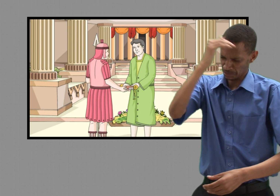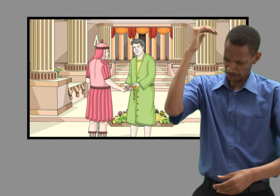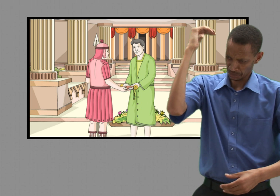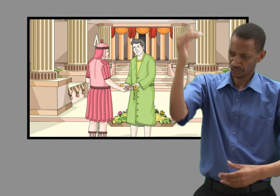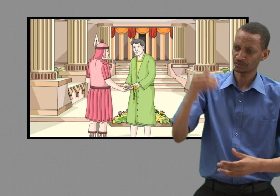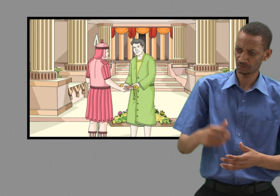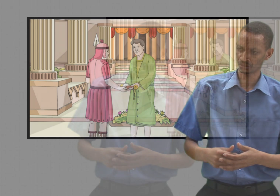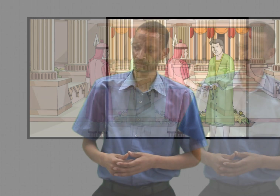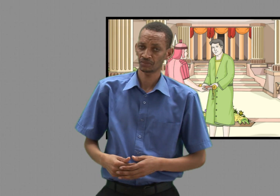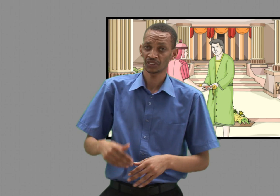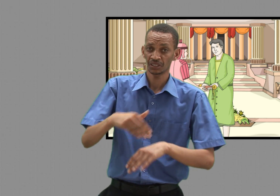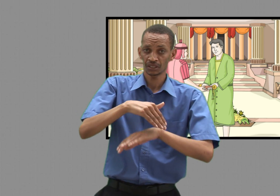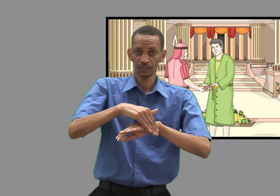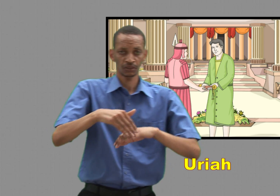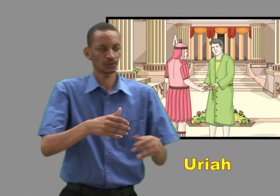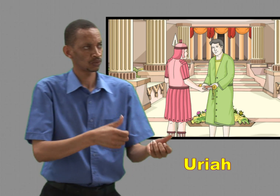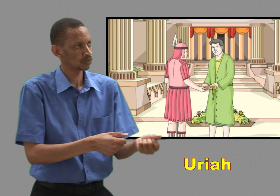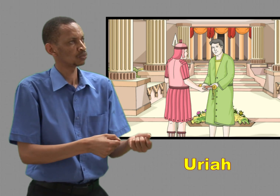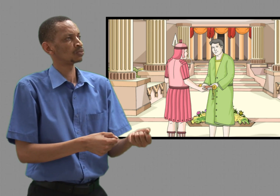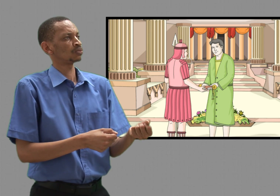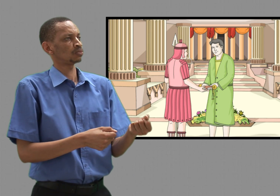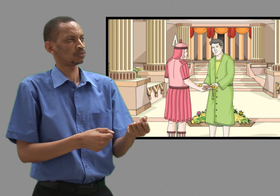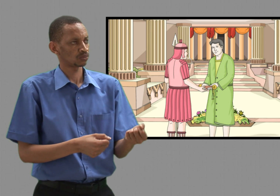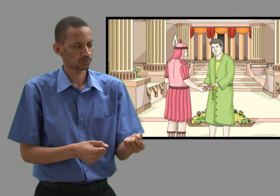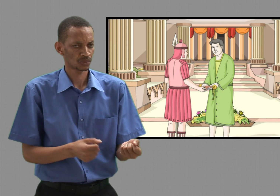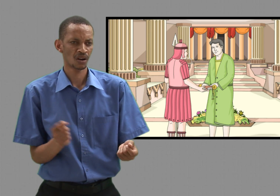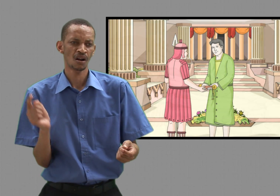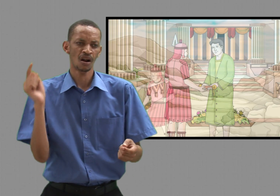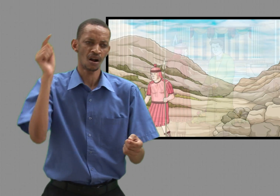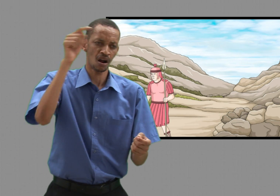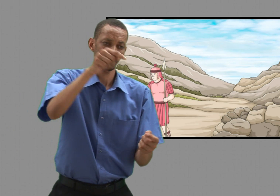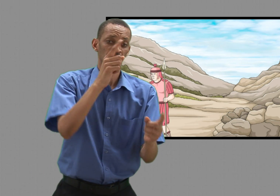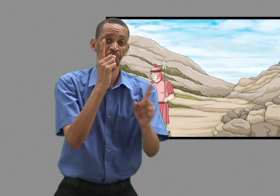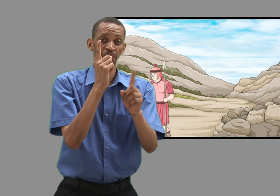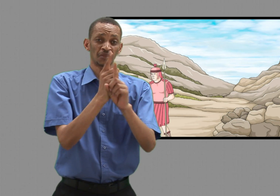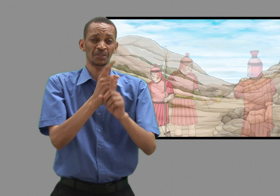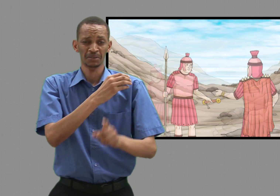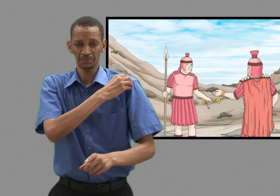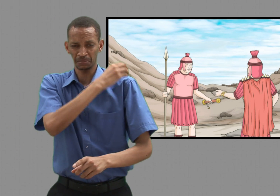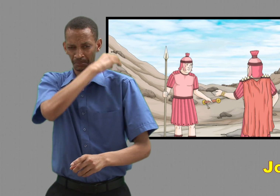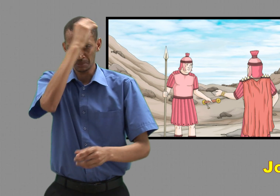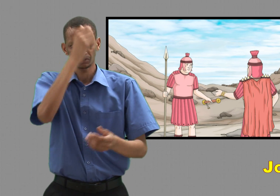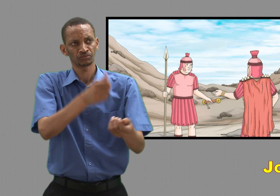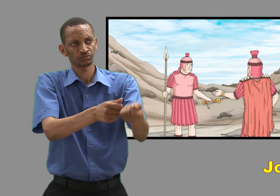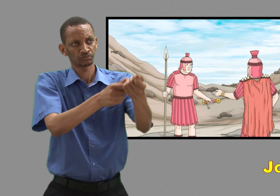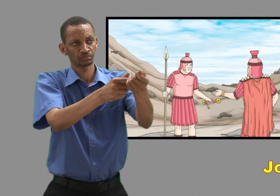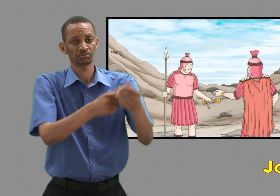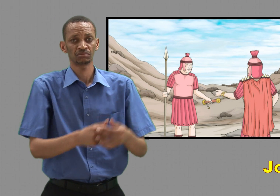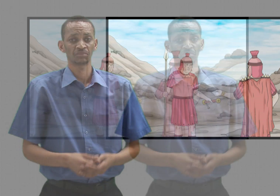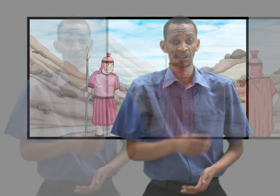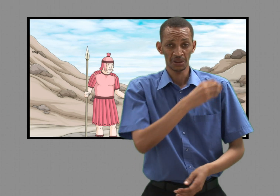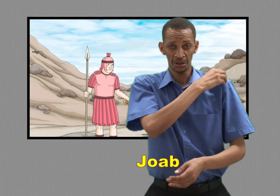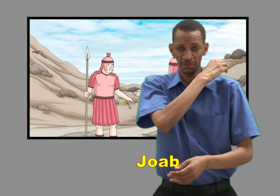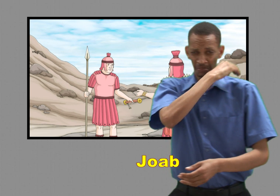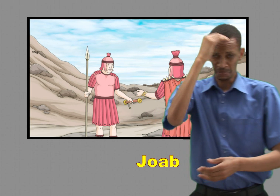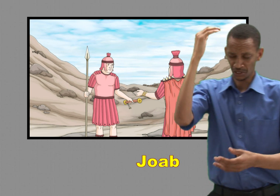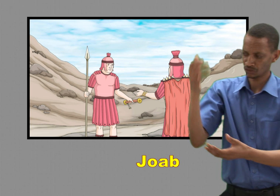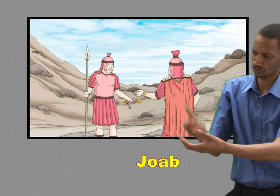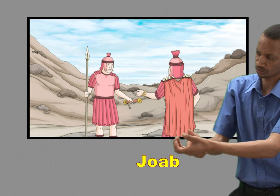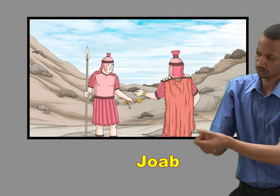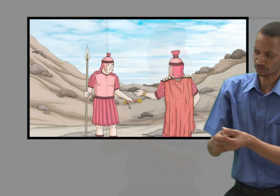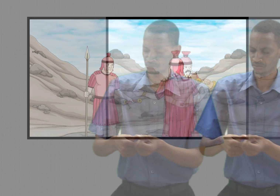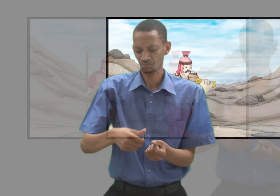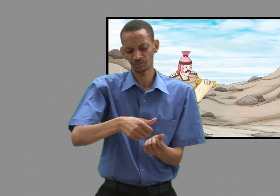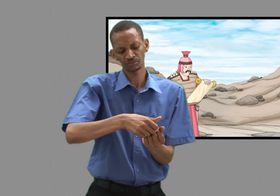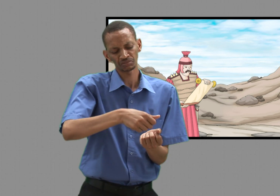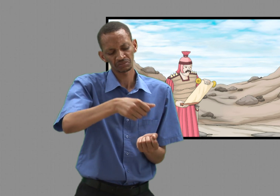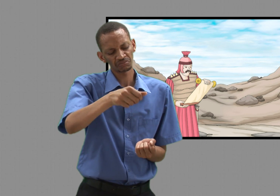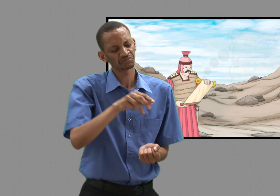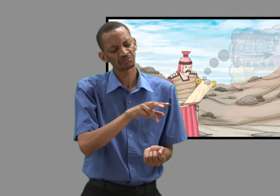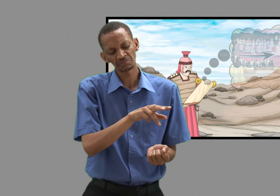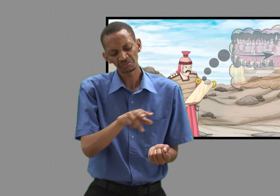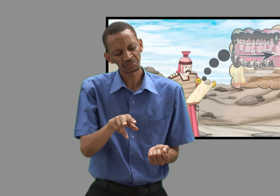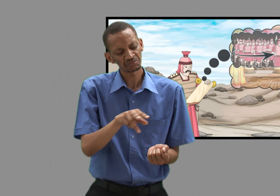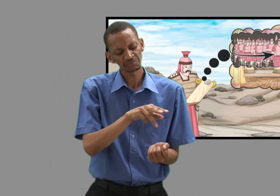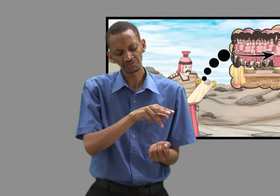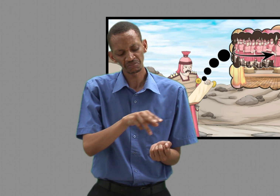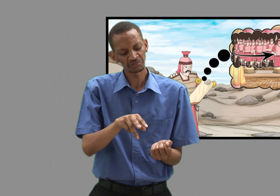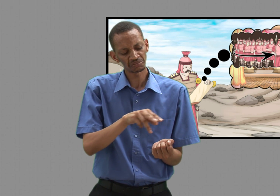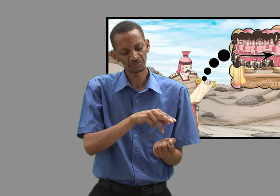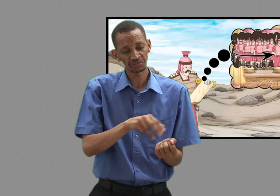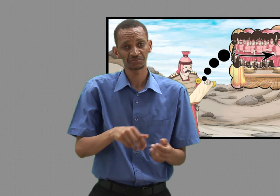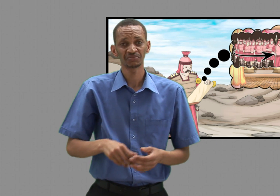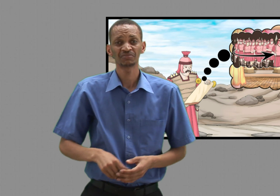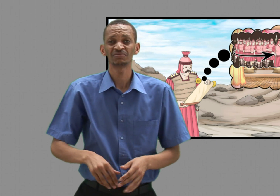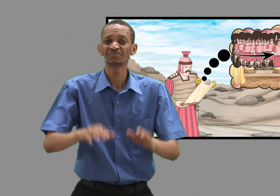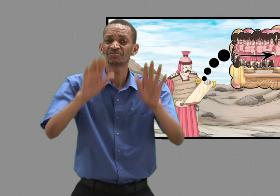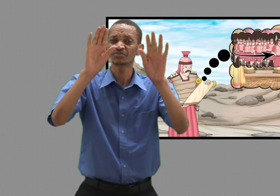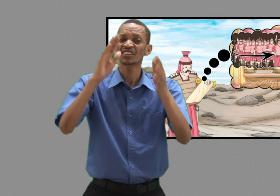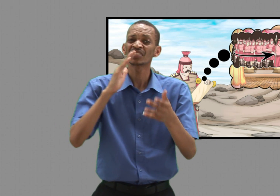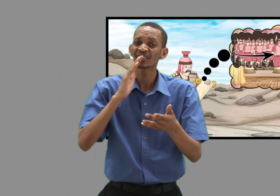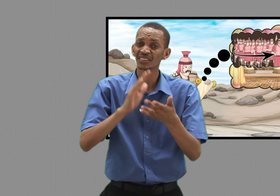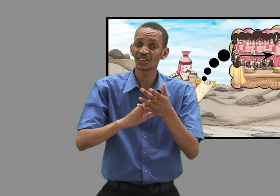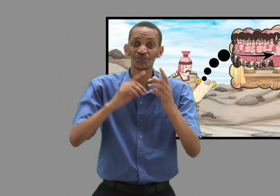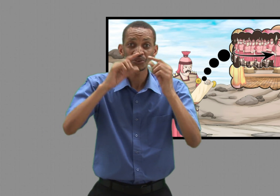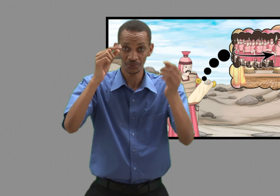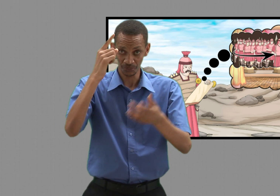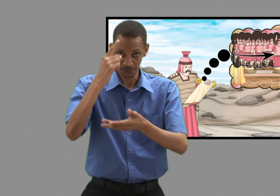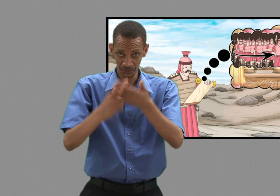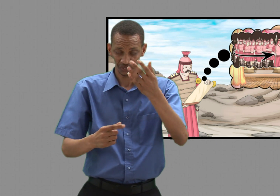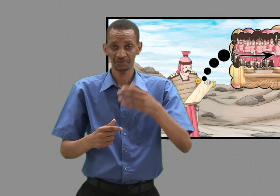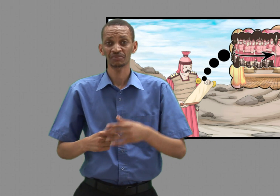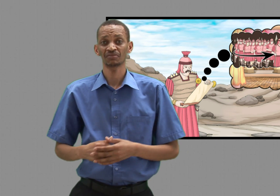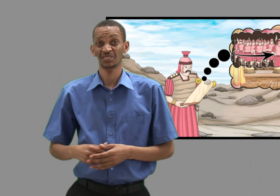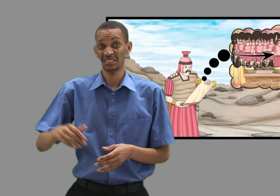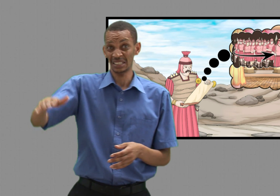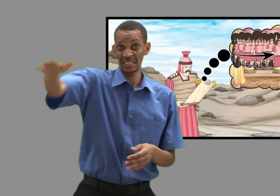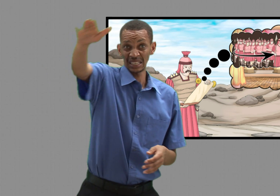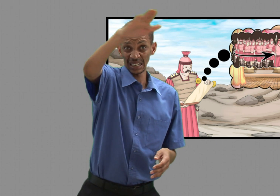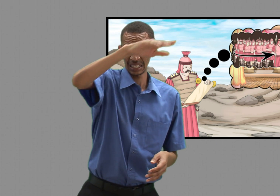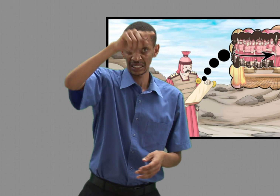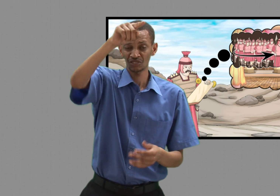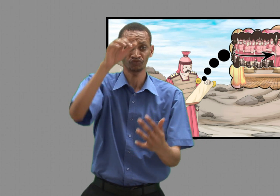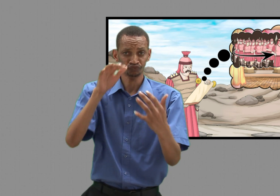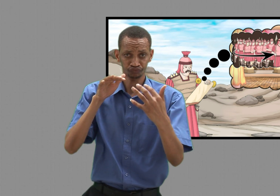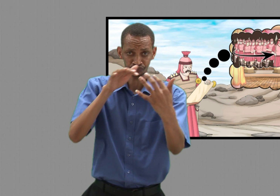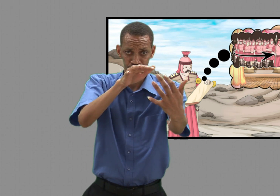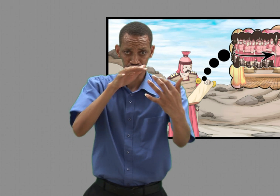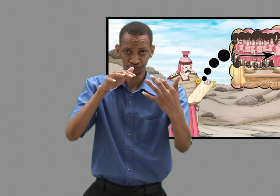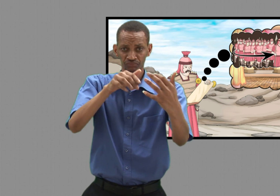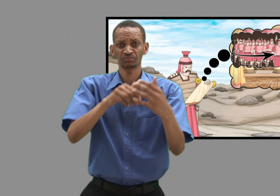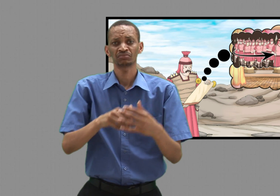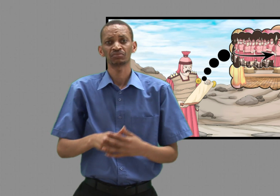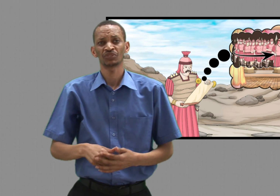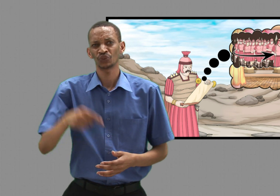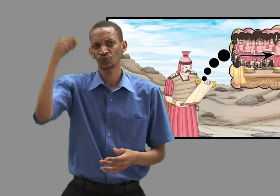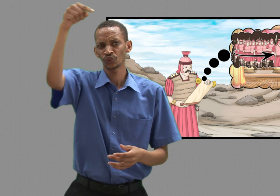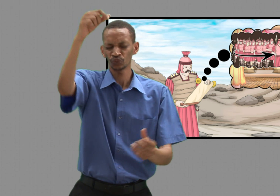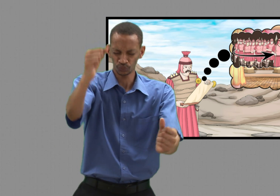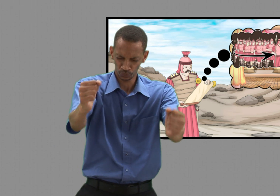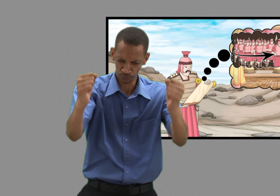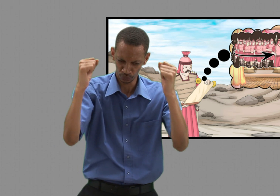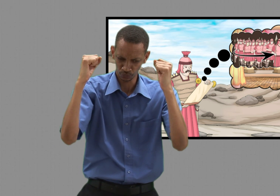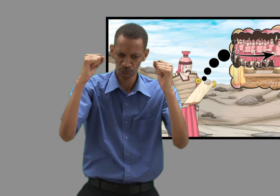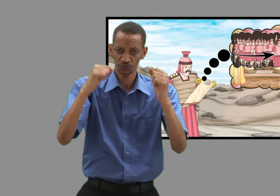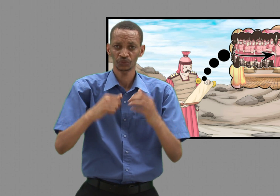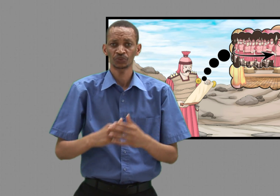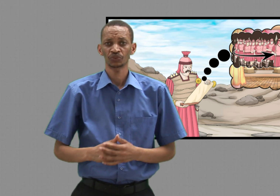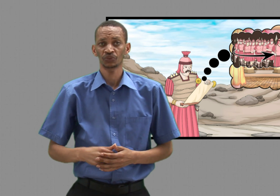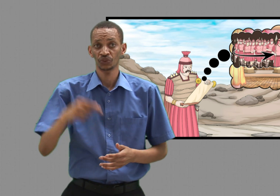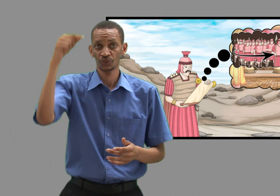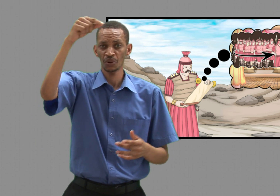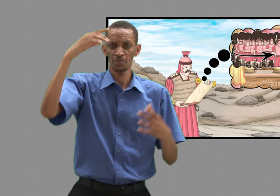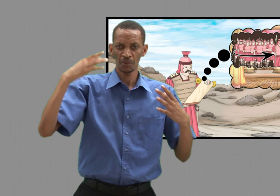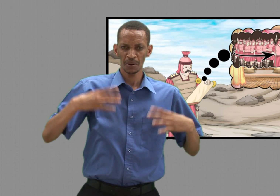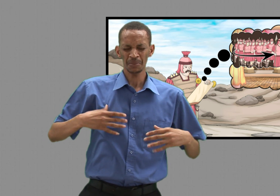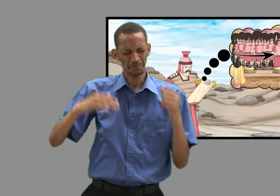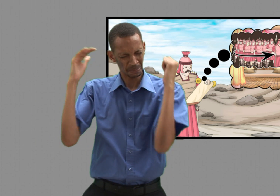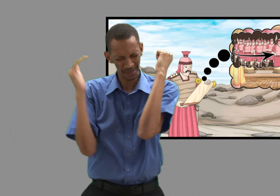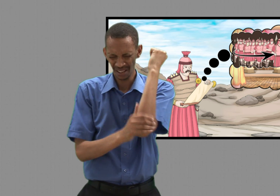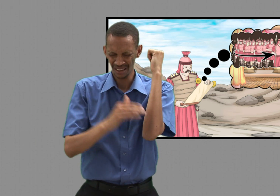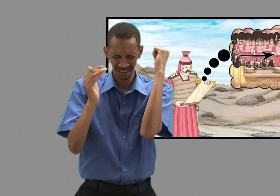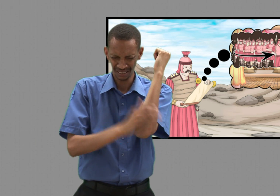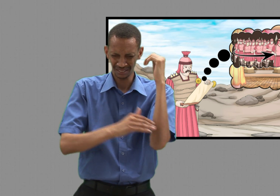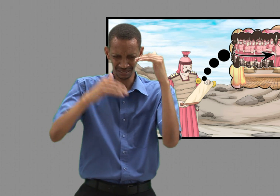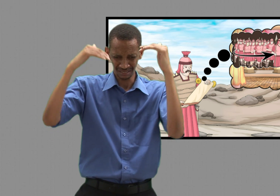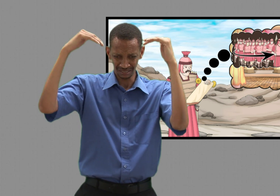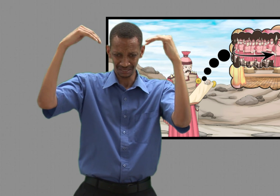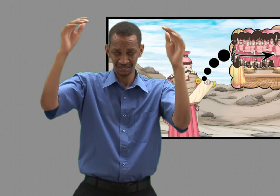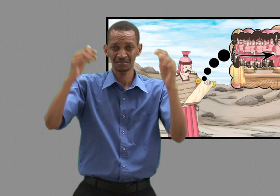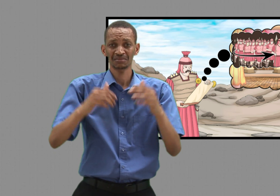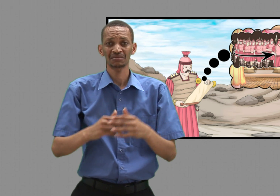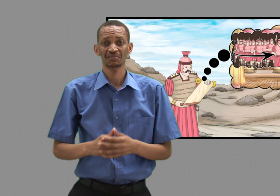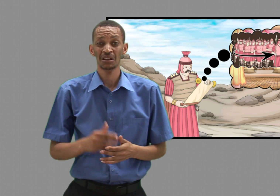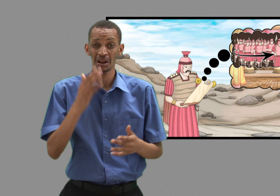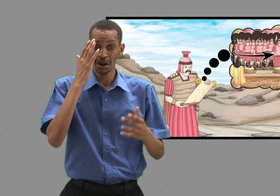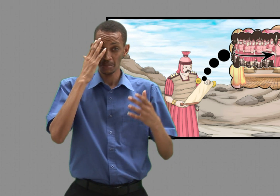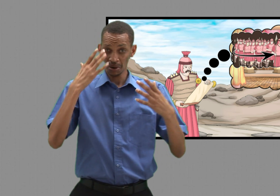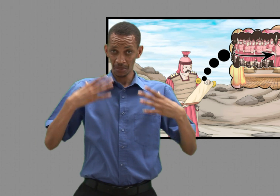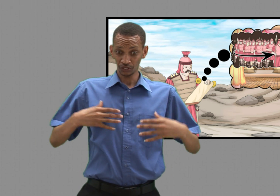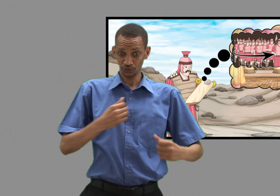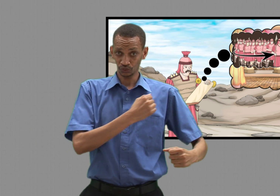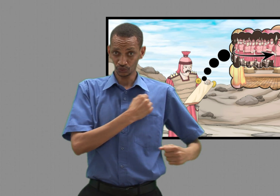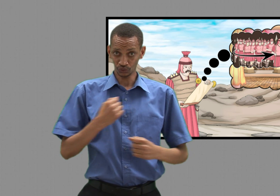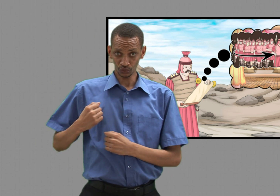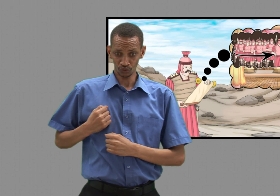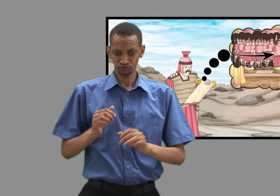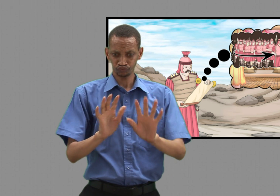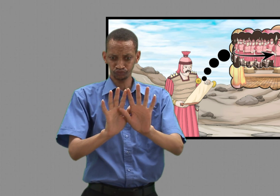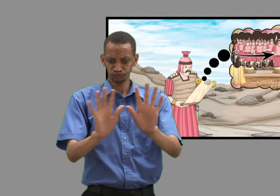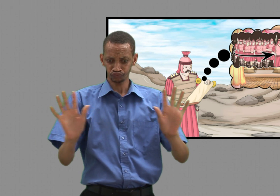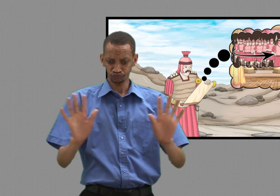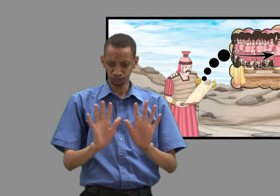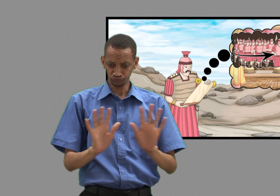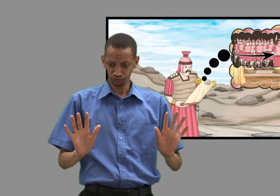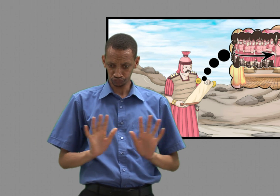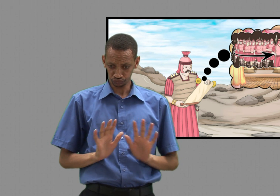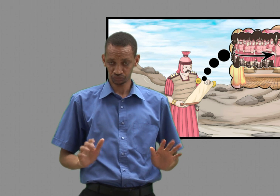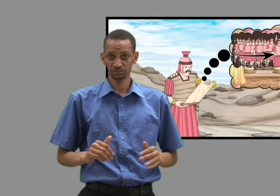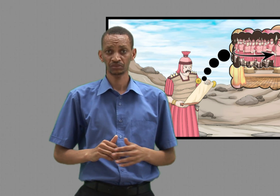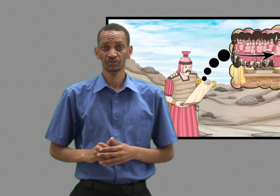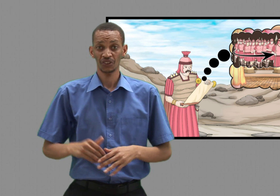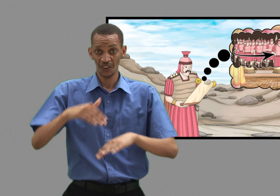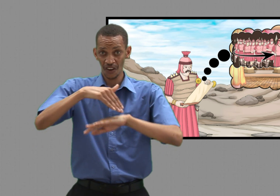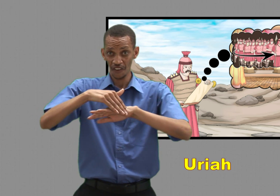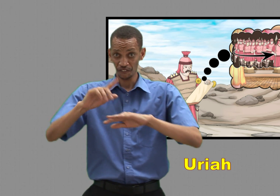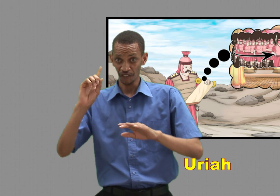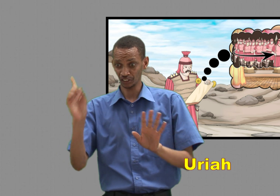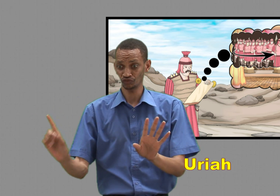In the letter he wrote: “Put Uriah at the front of the fiercest battle;